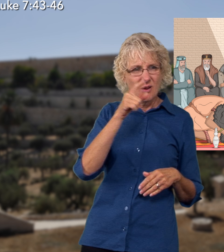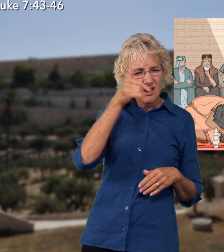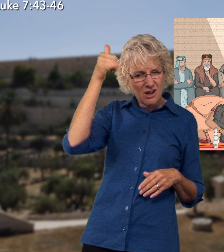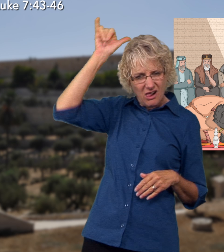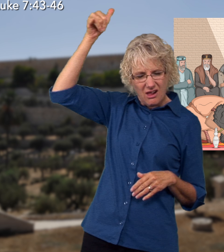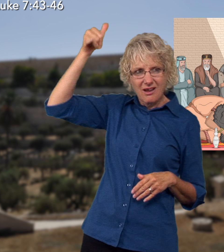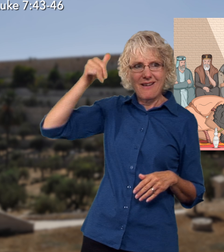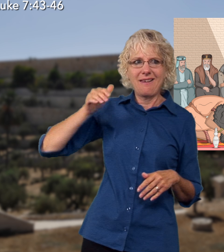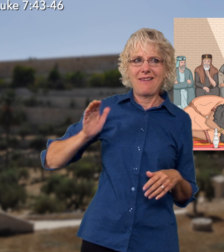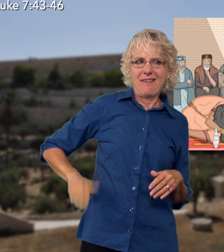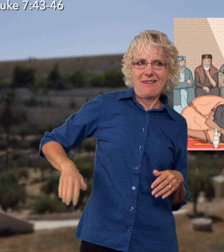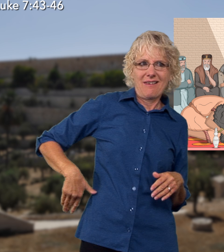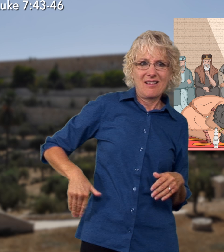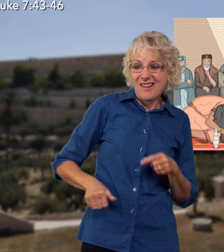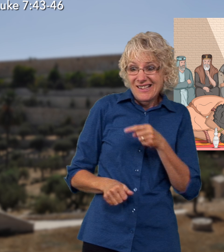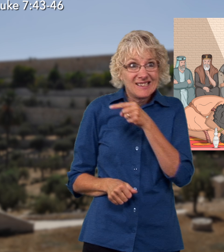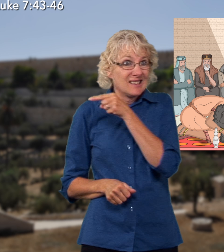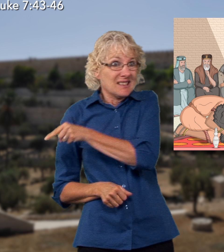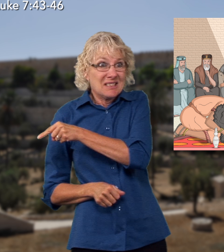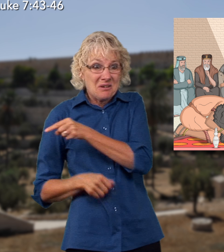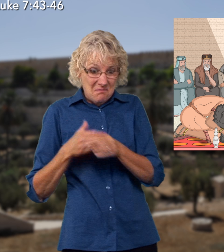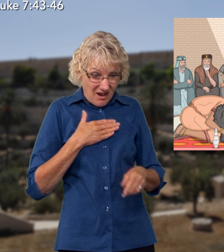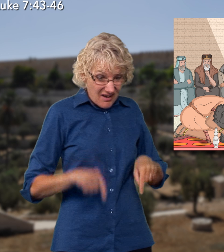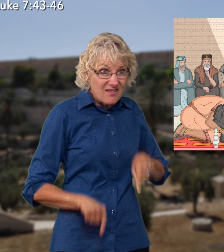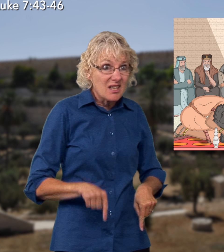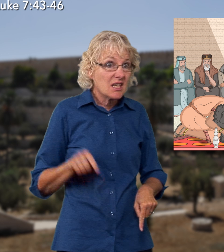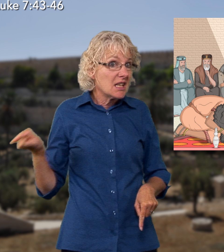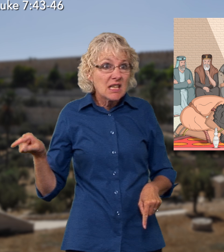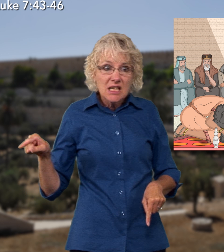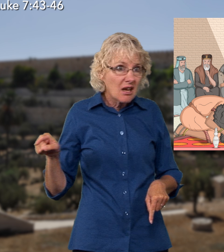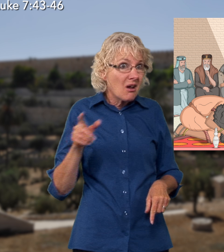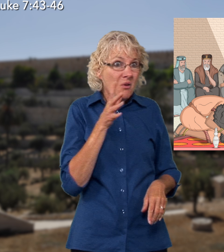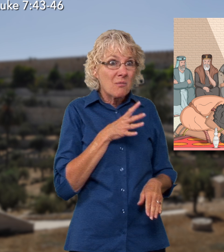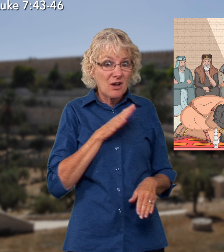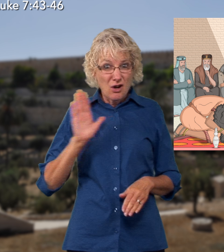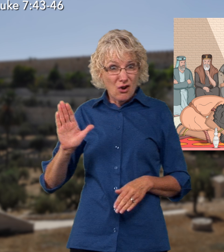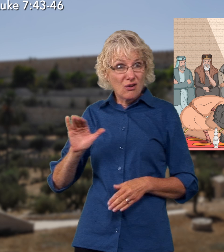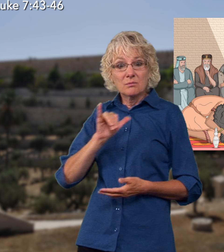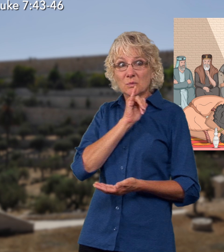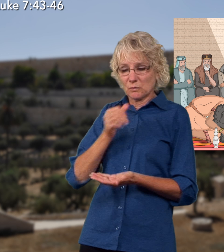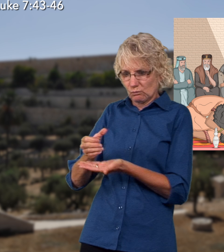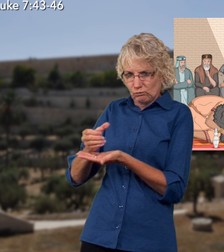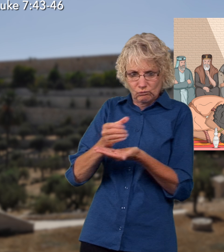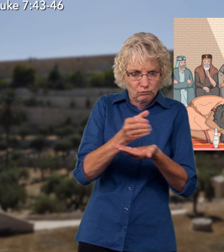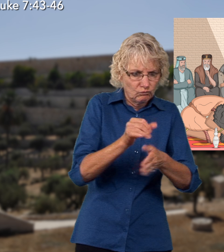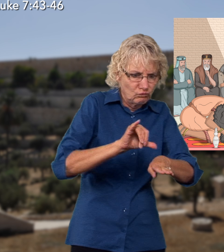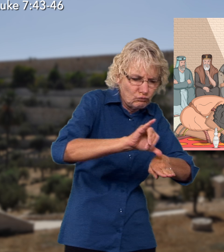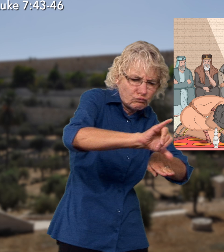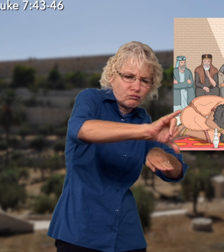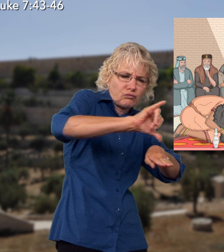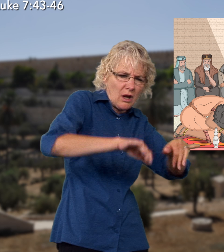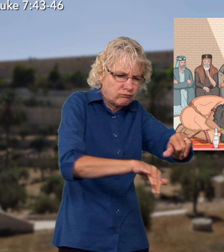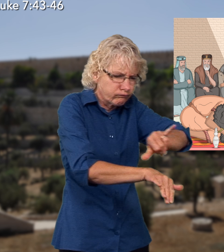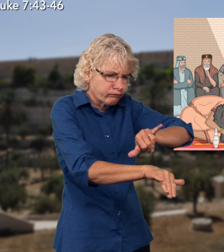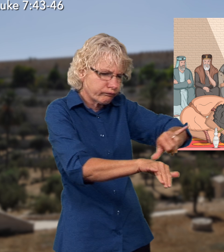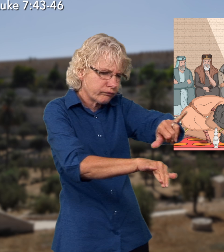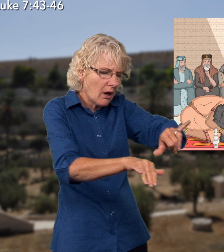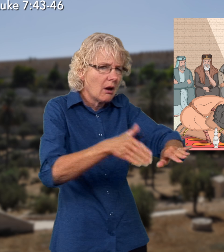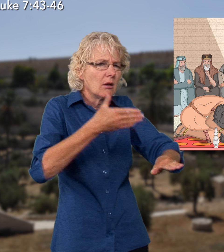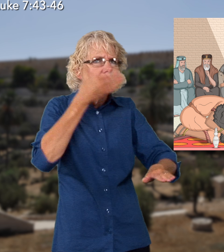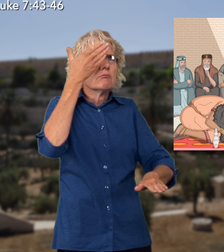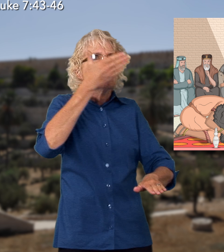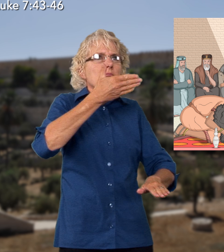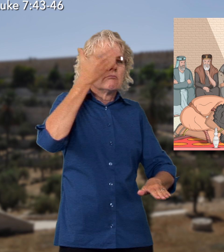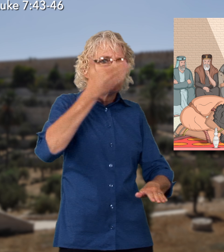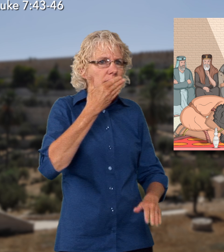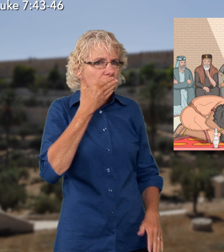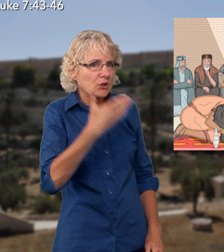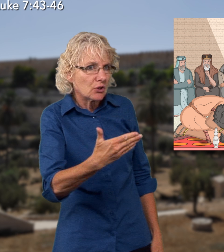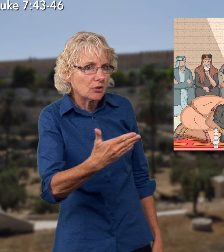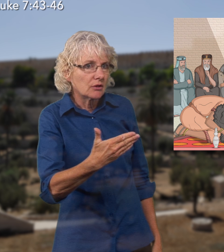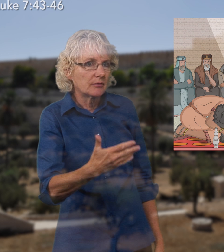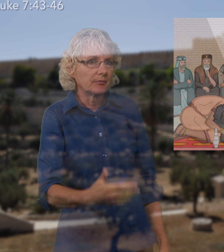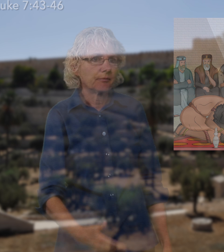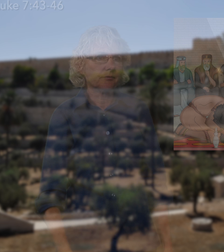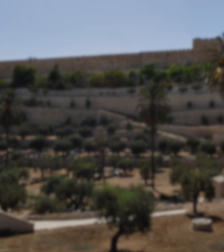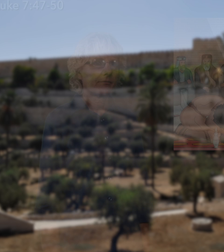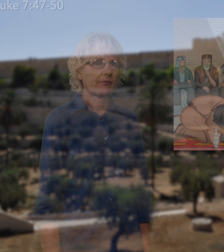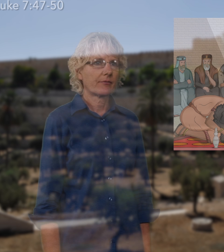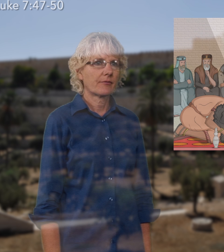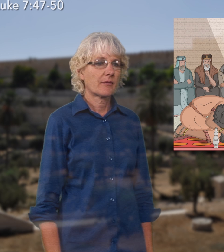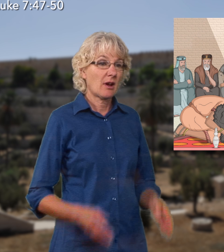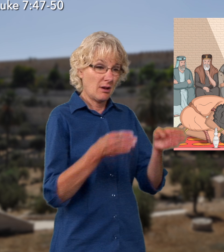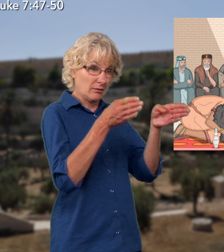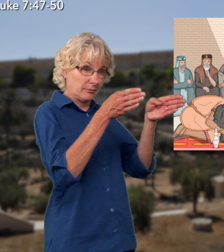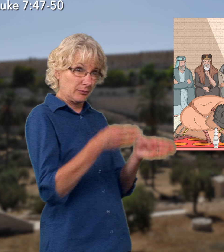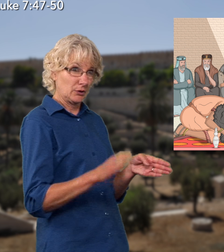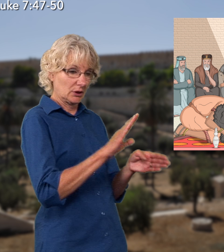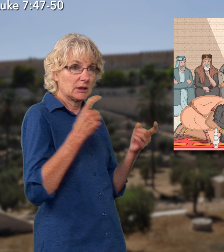You did not anoint My head with oil, but she has anointed My feet with perfume.